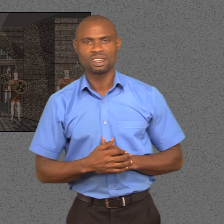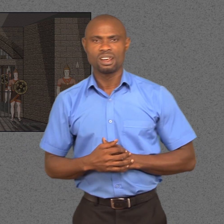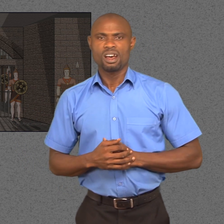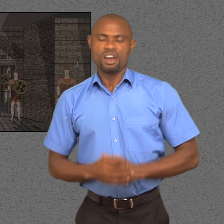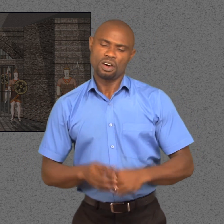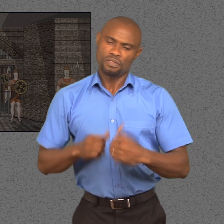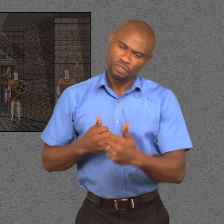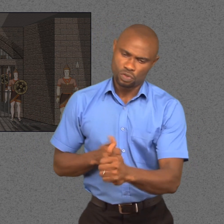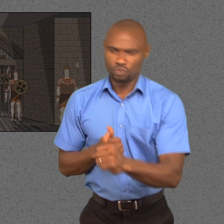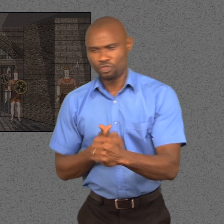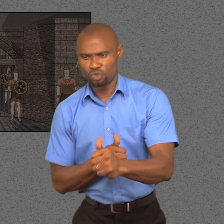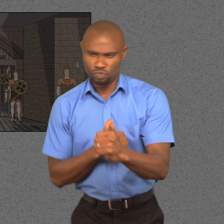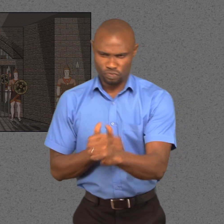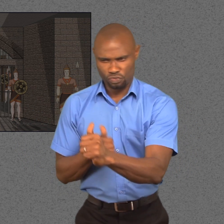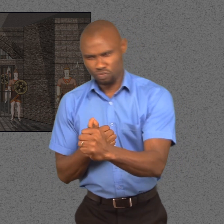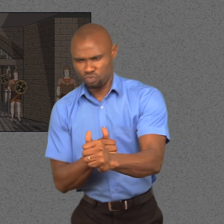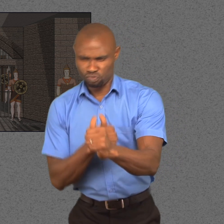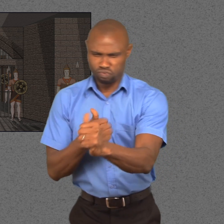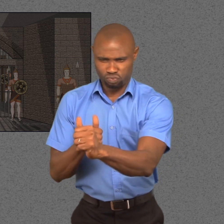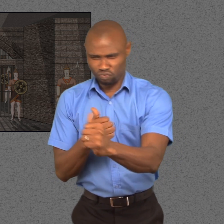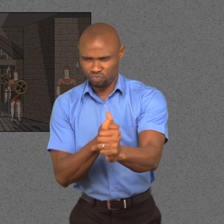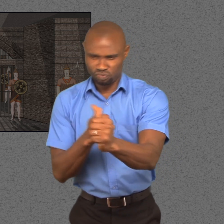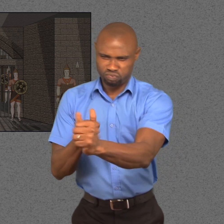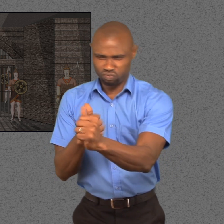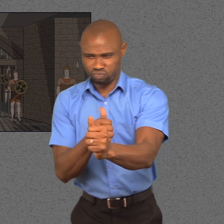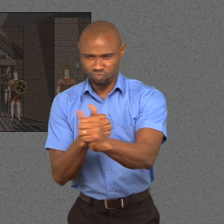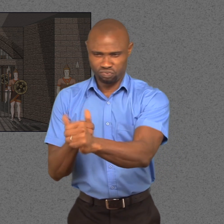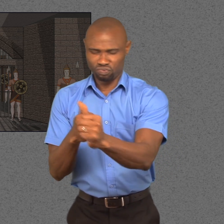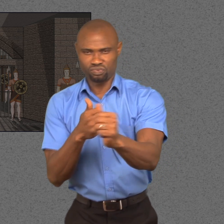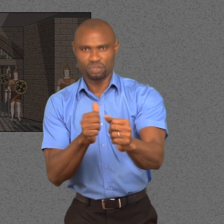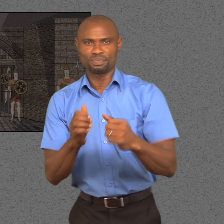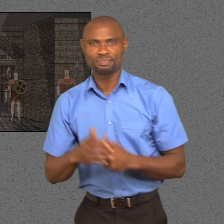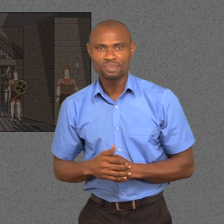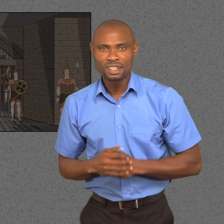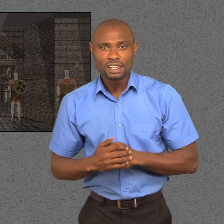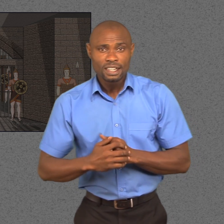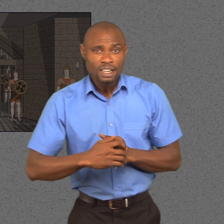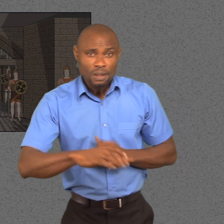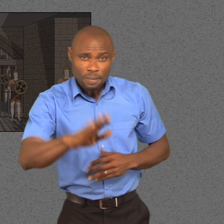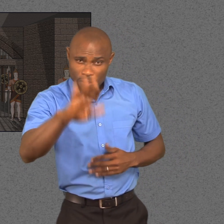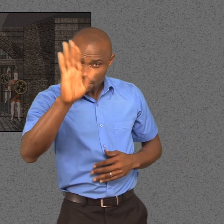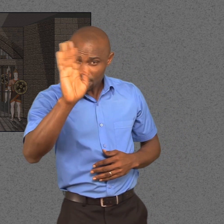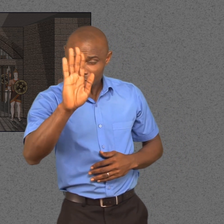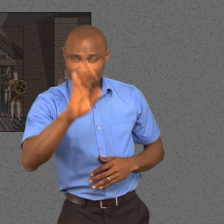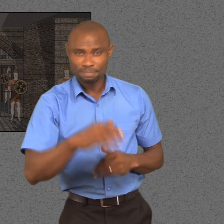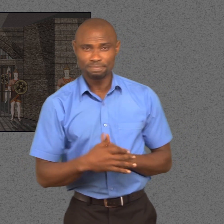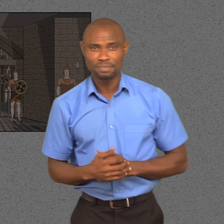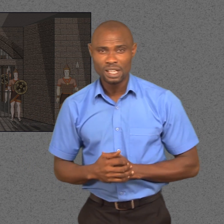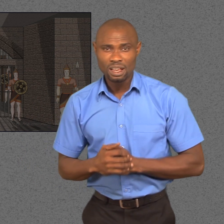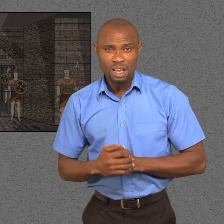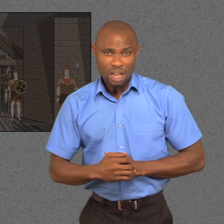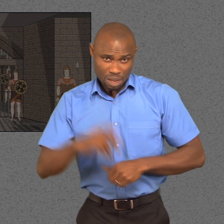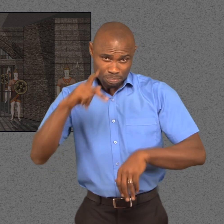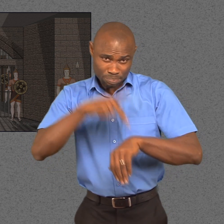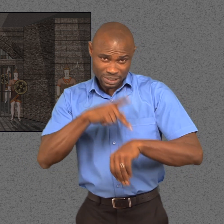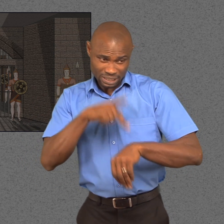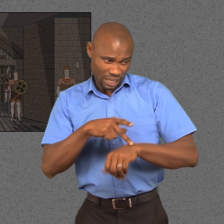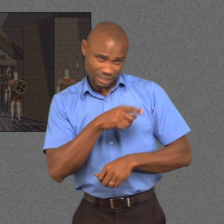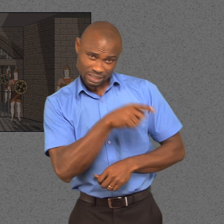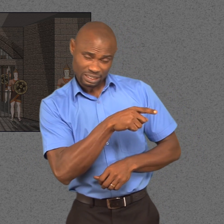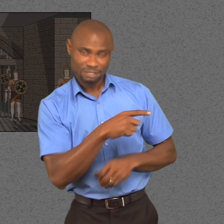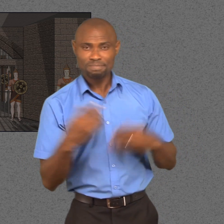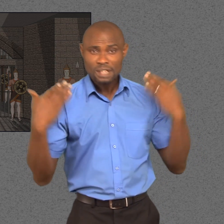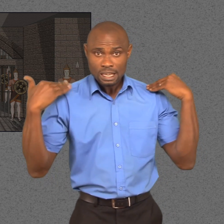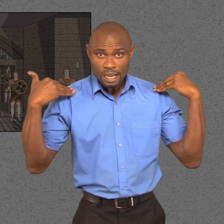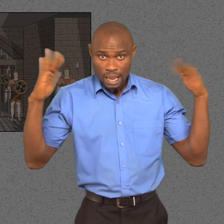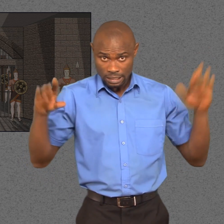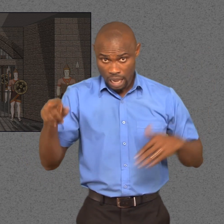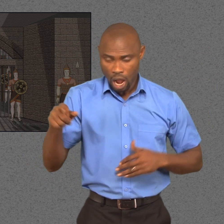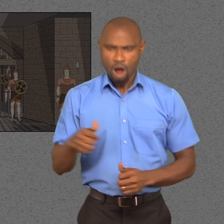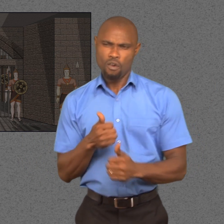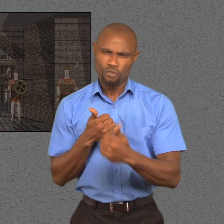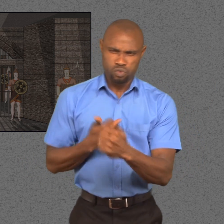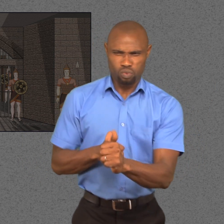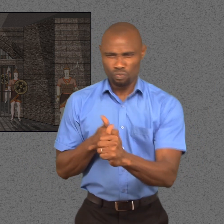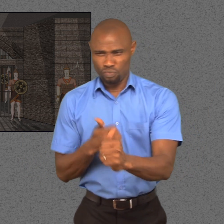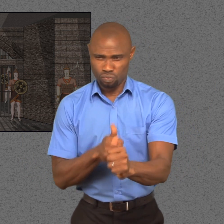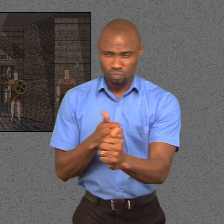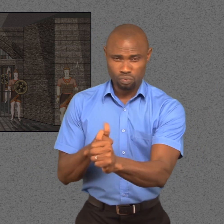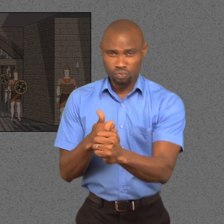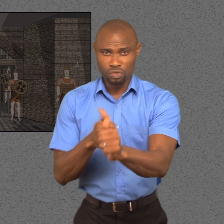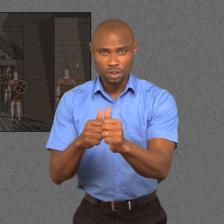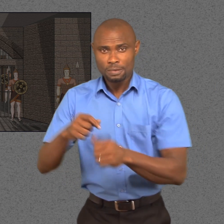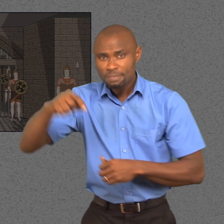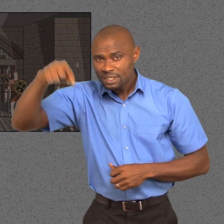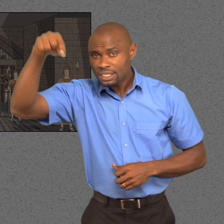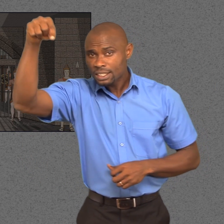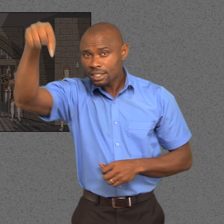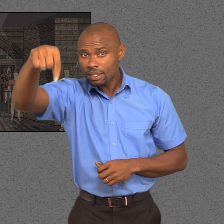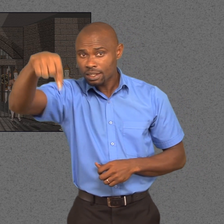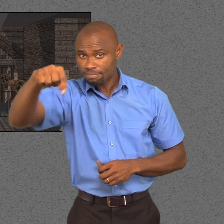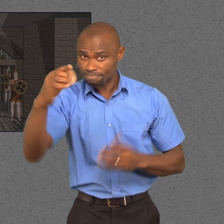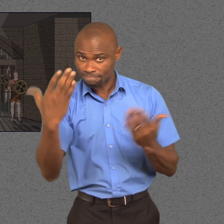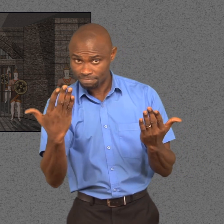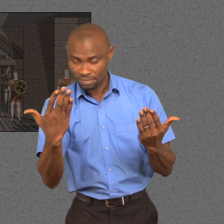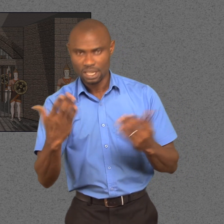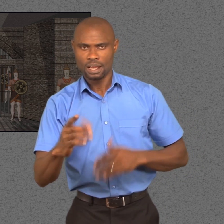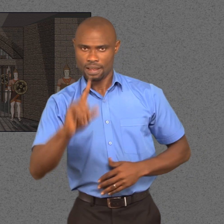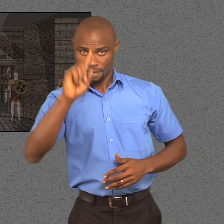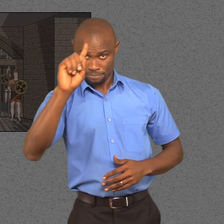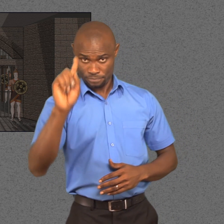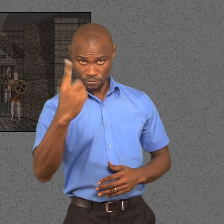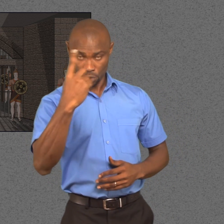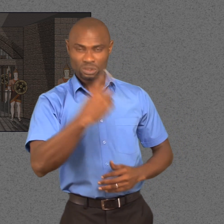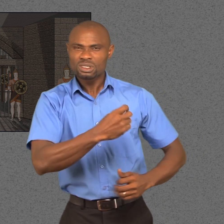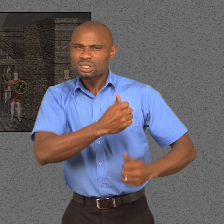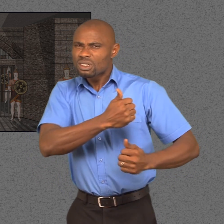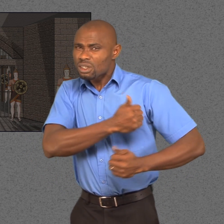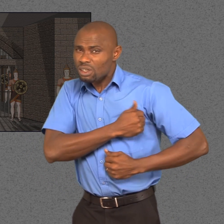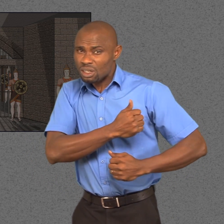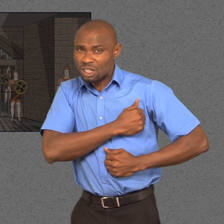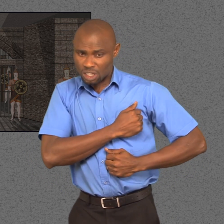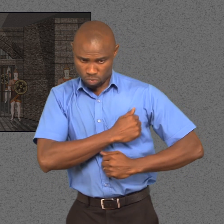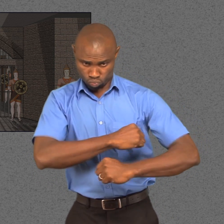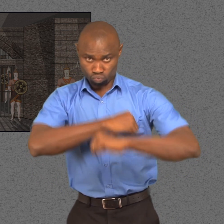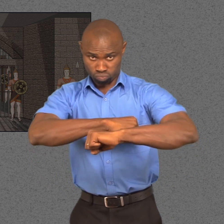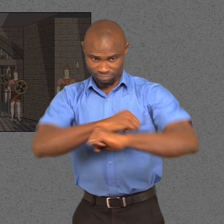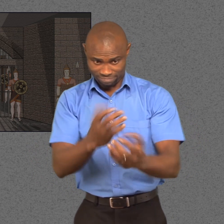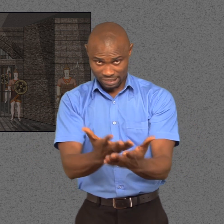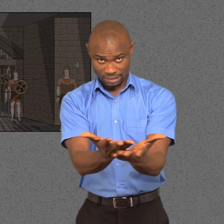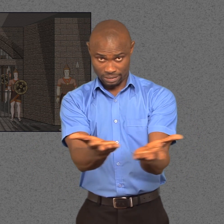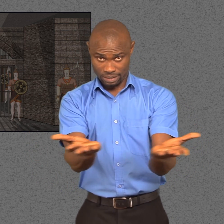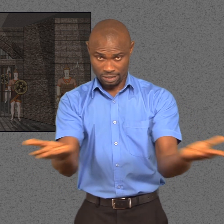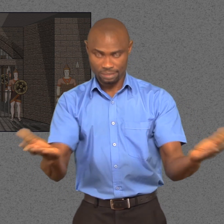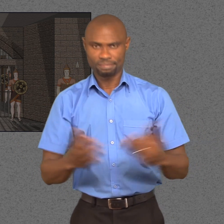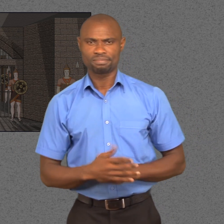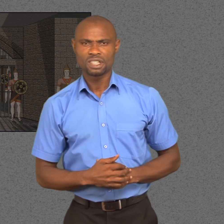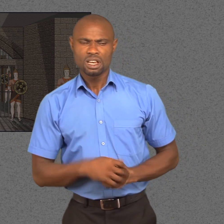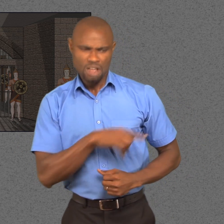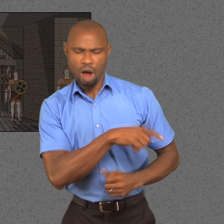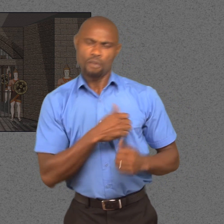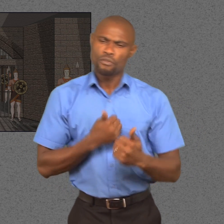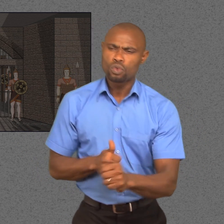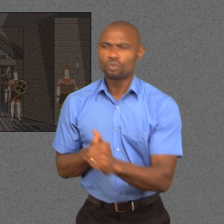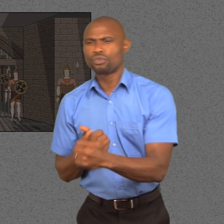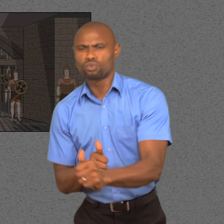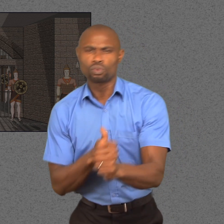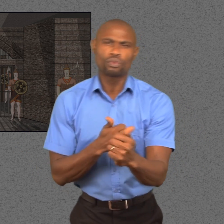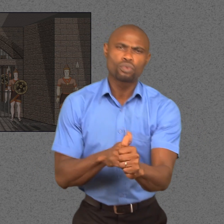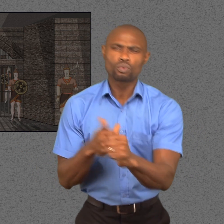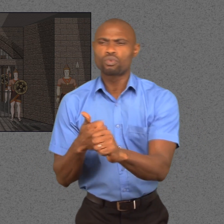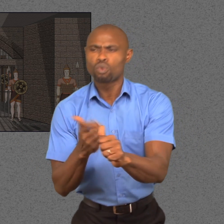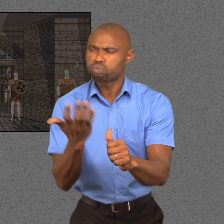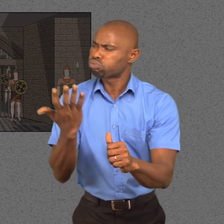He thought he was only seeing a vision.